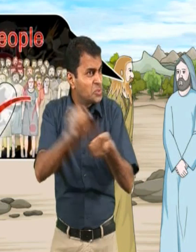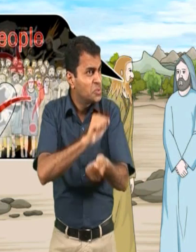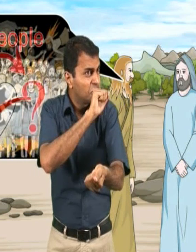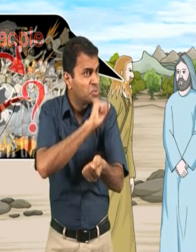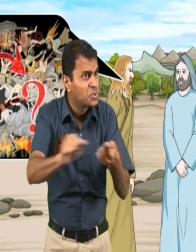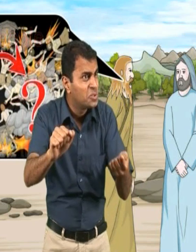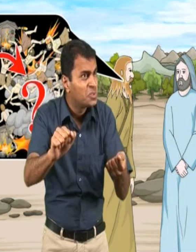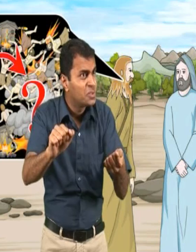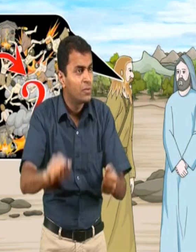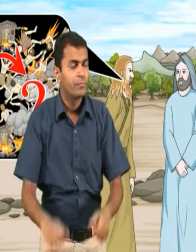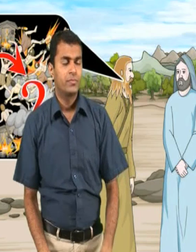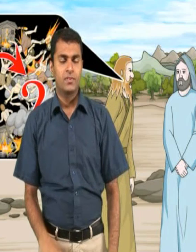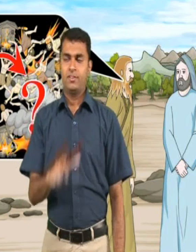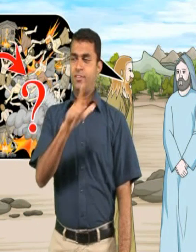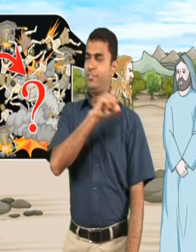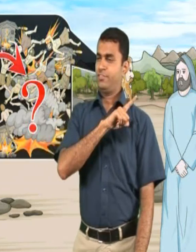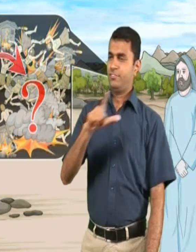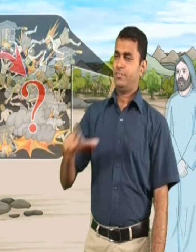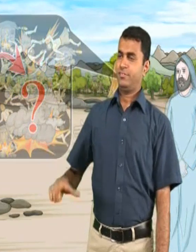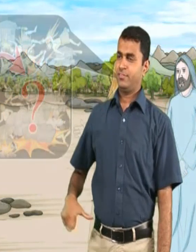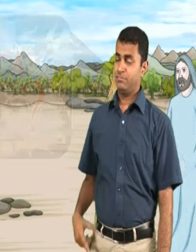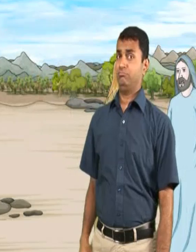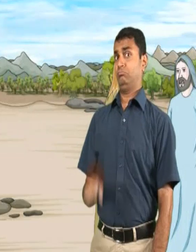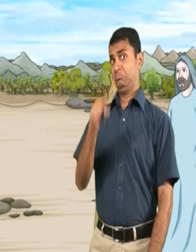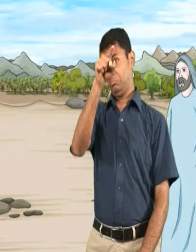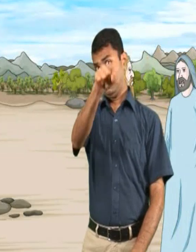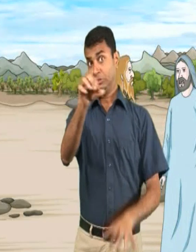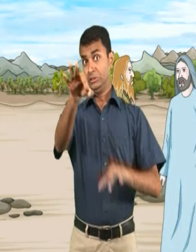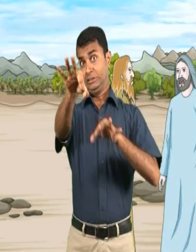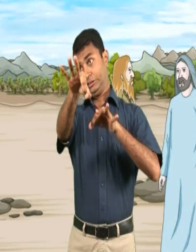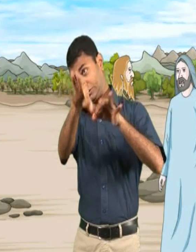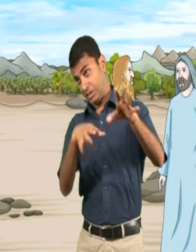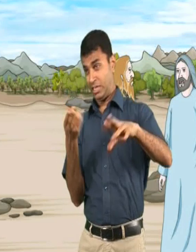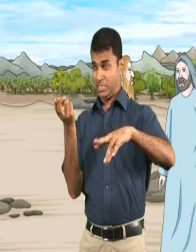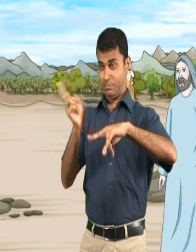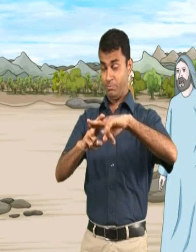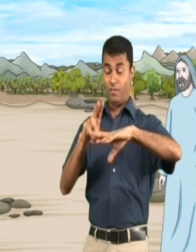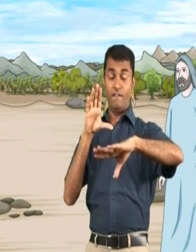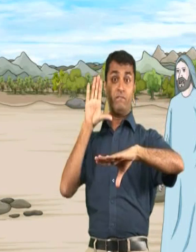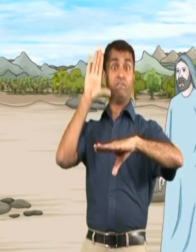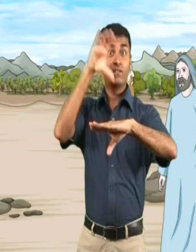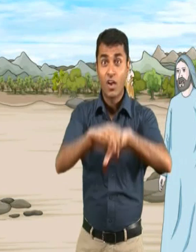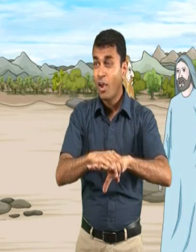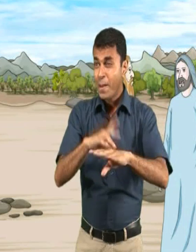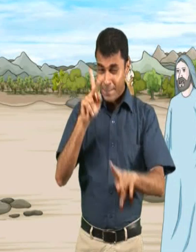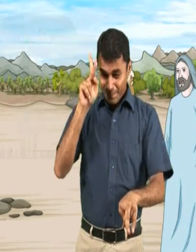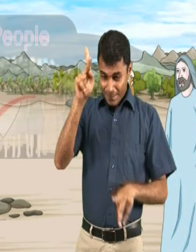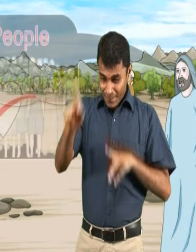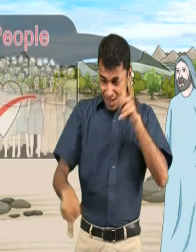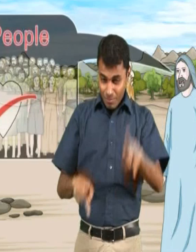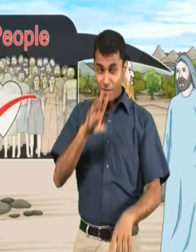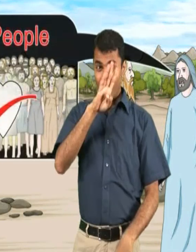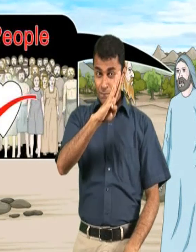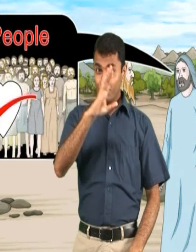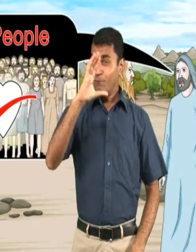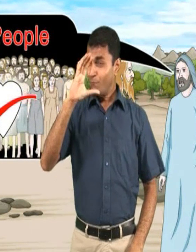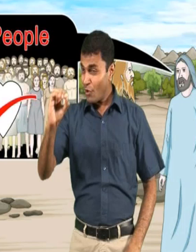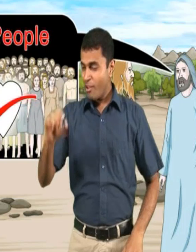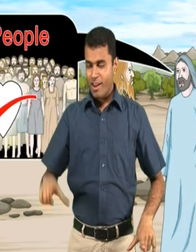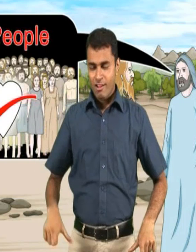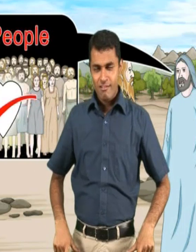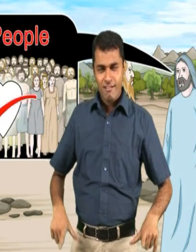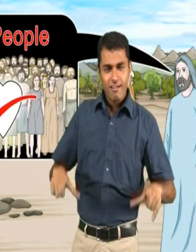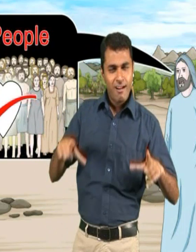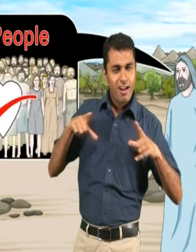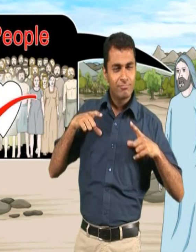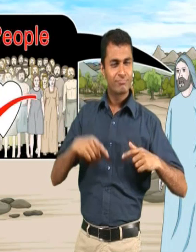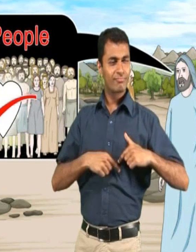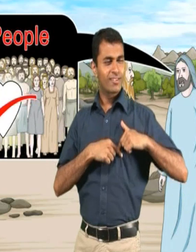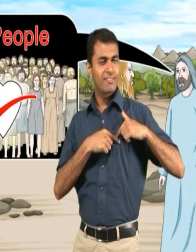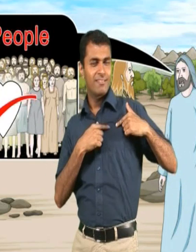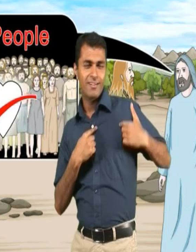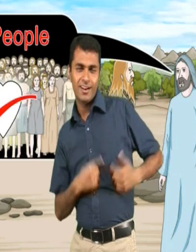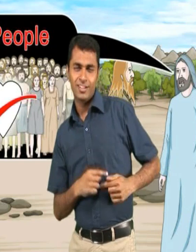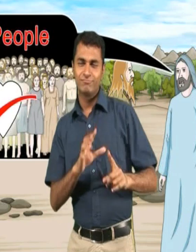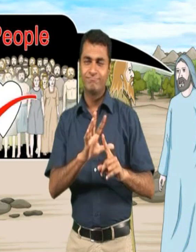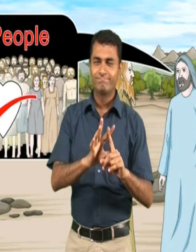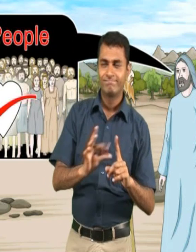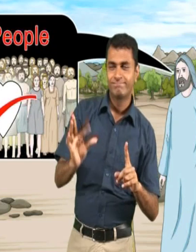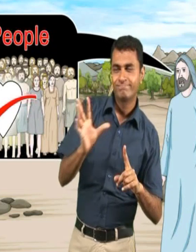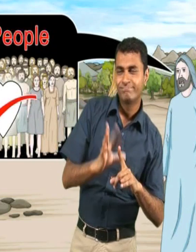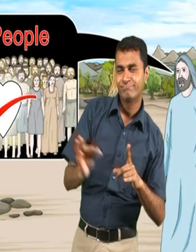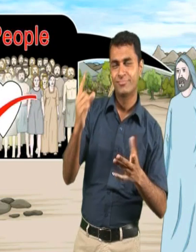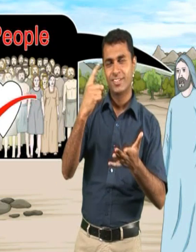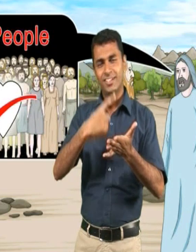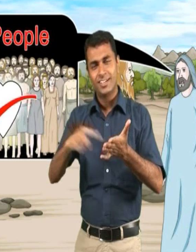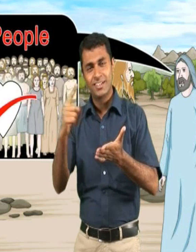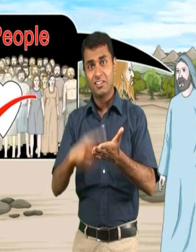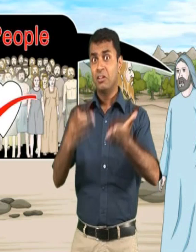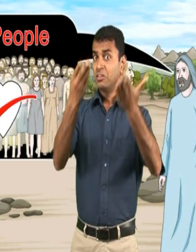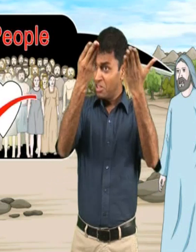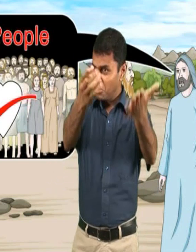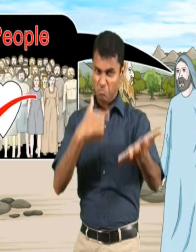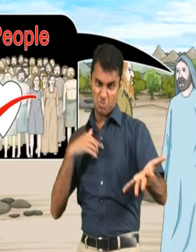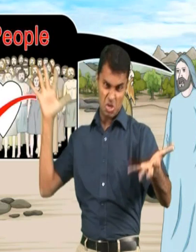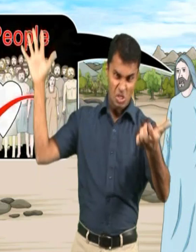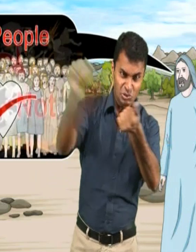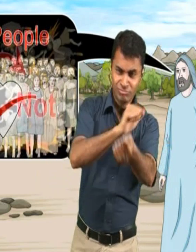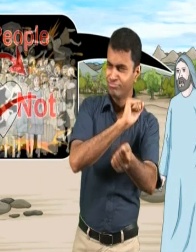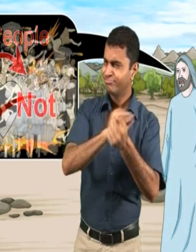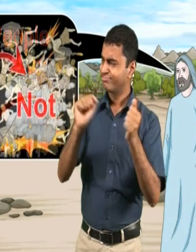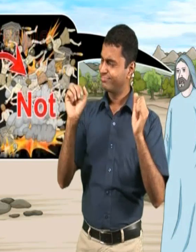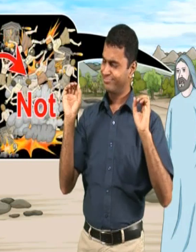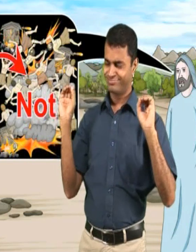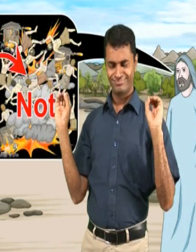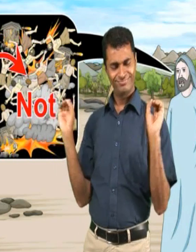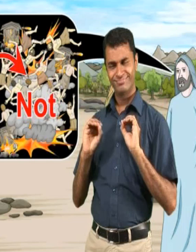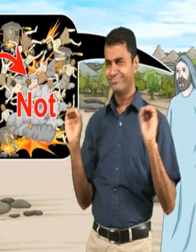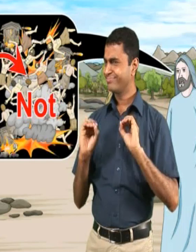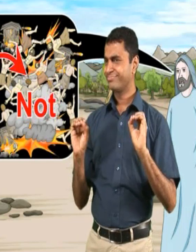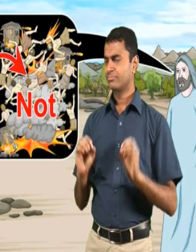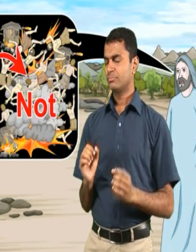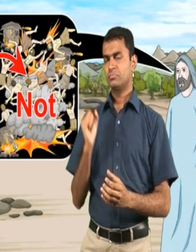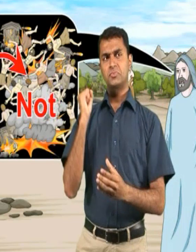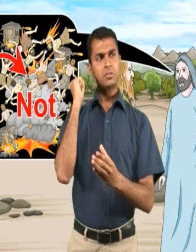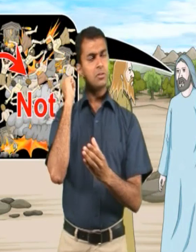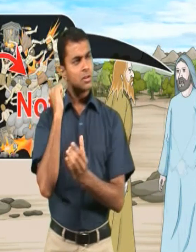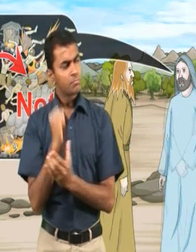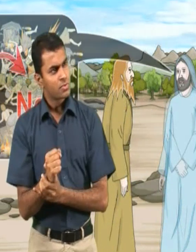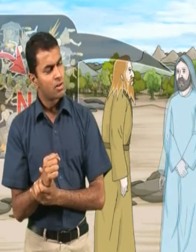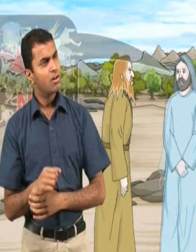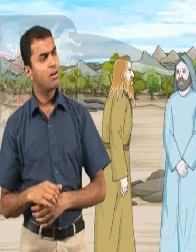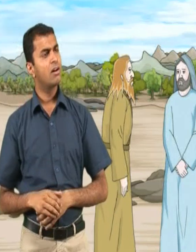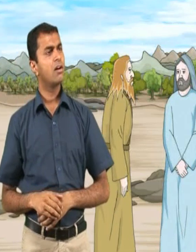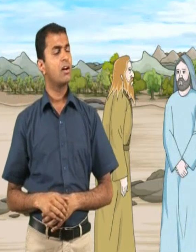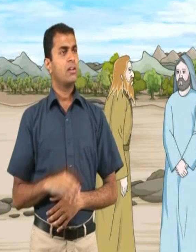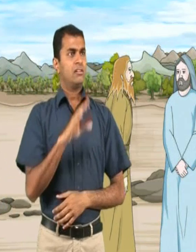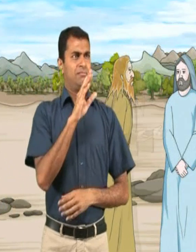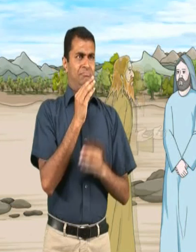He answered, “On account of the forty, I will not do it.”